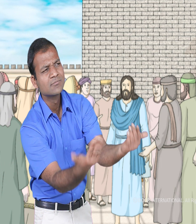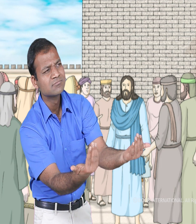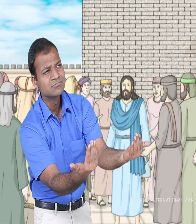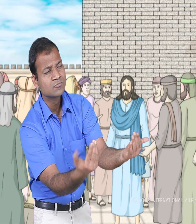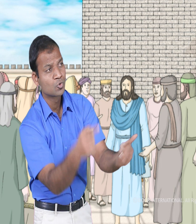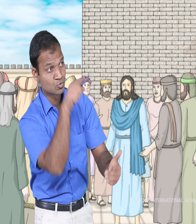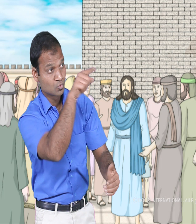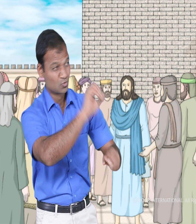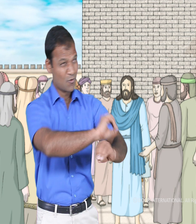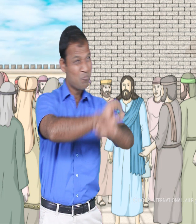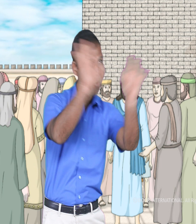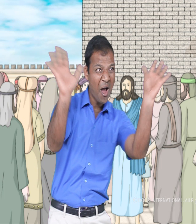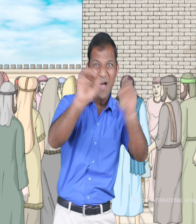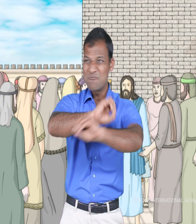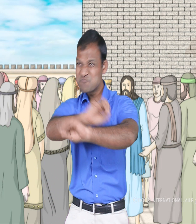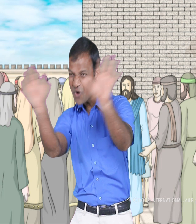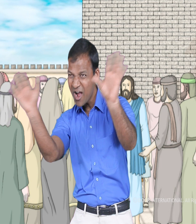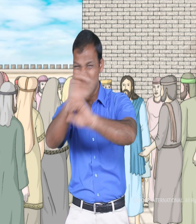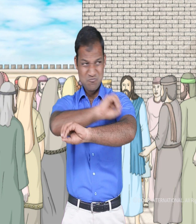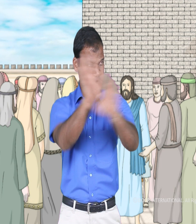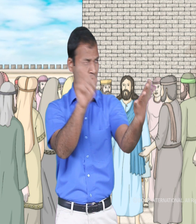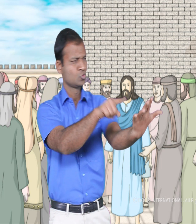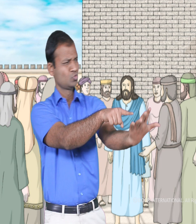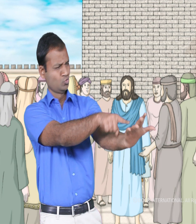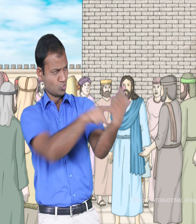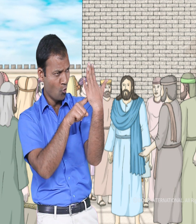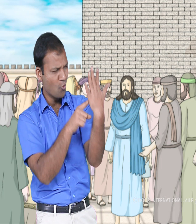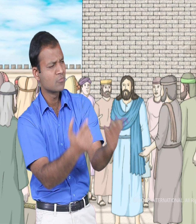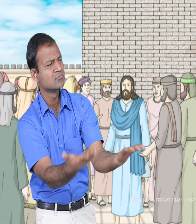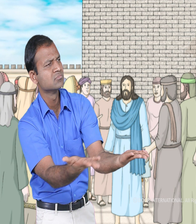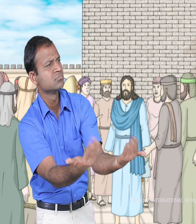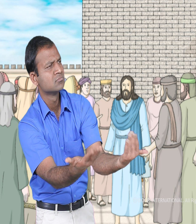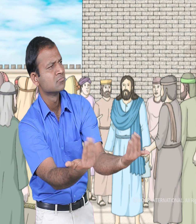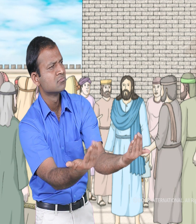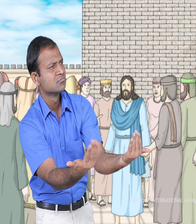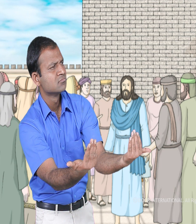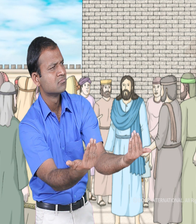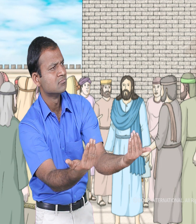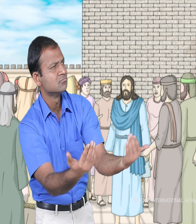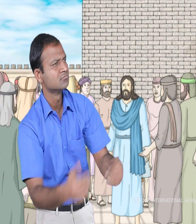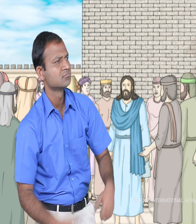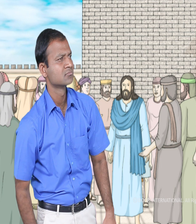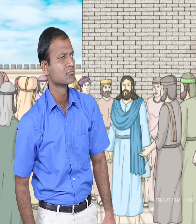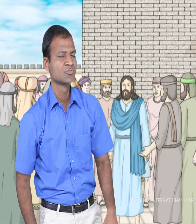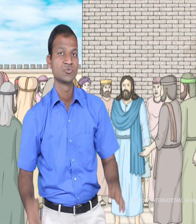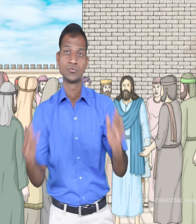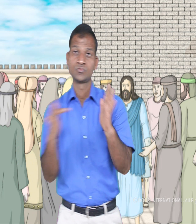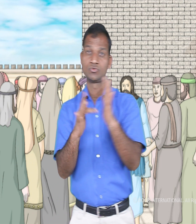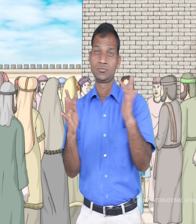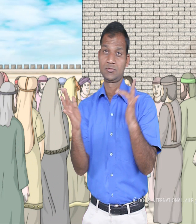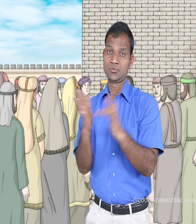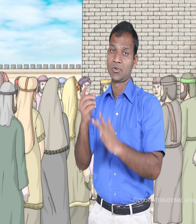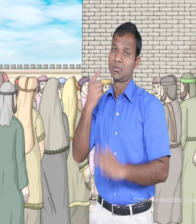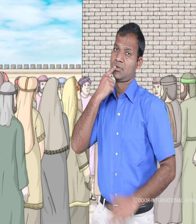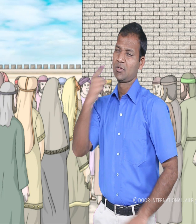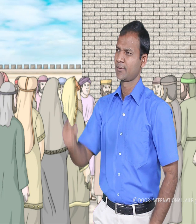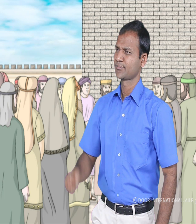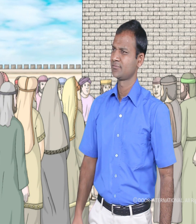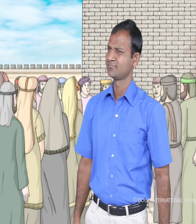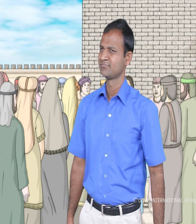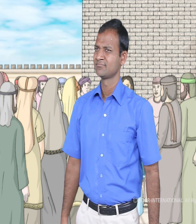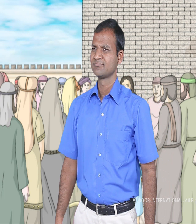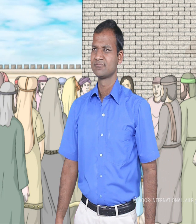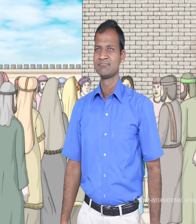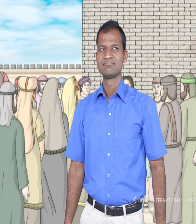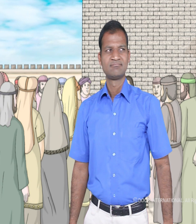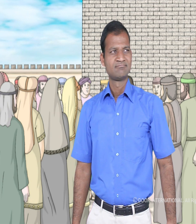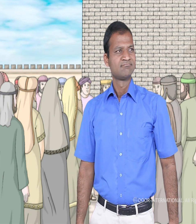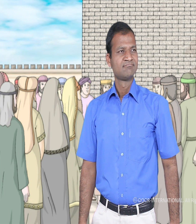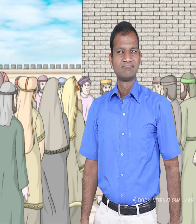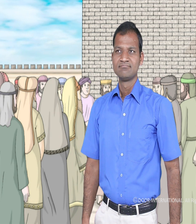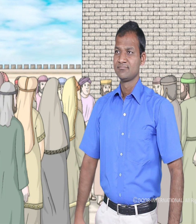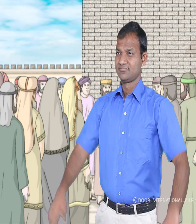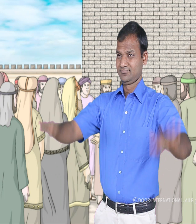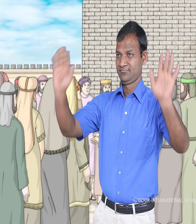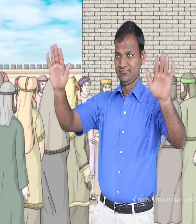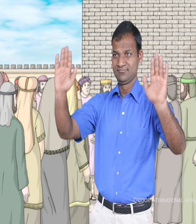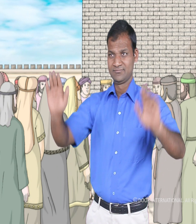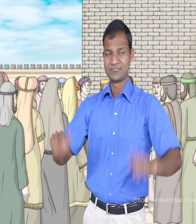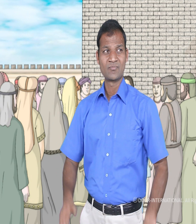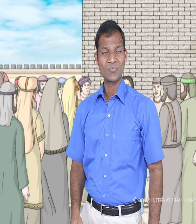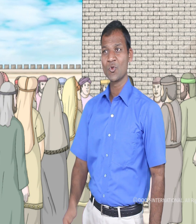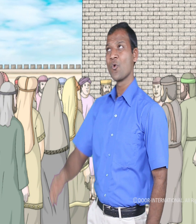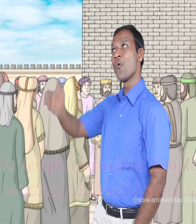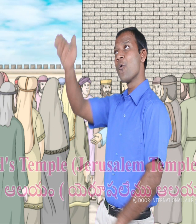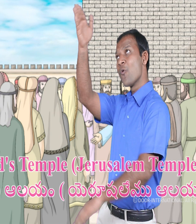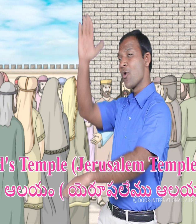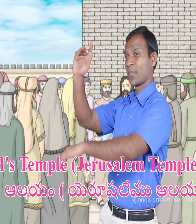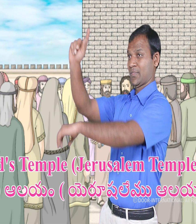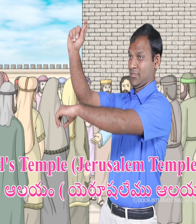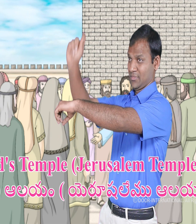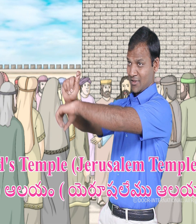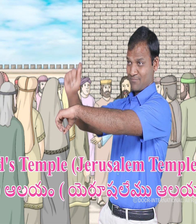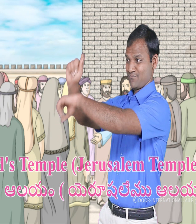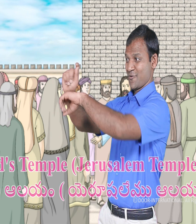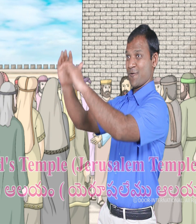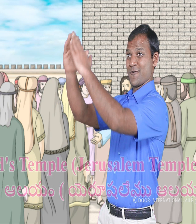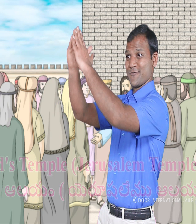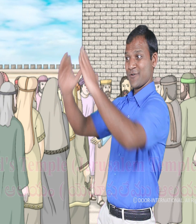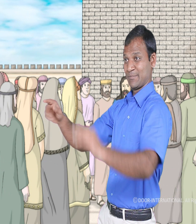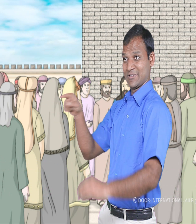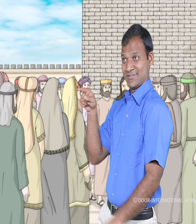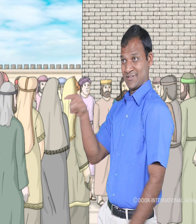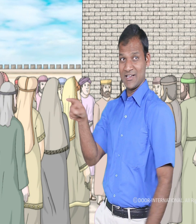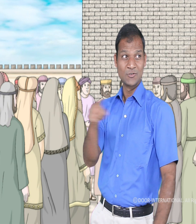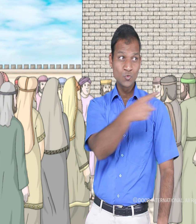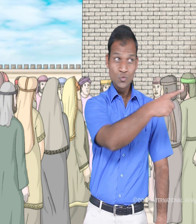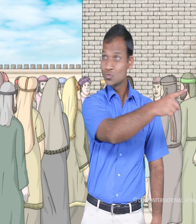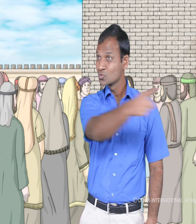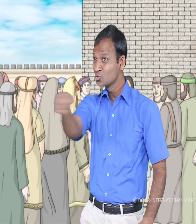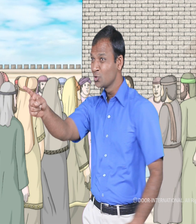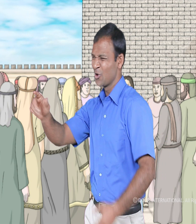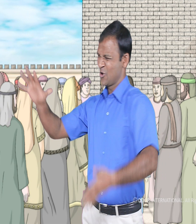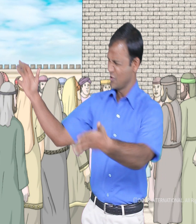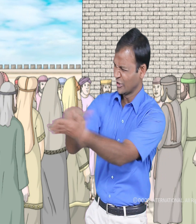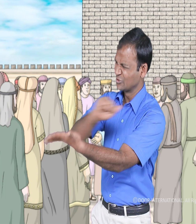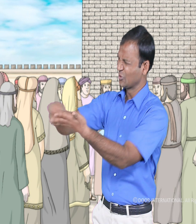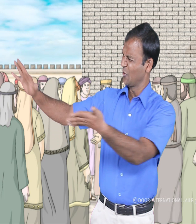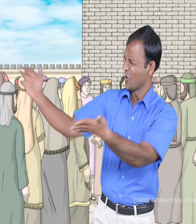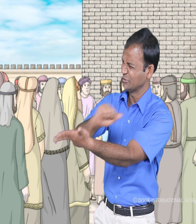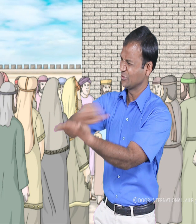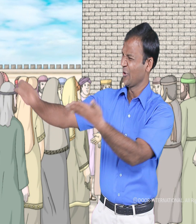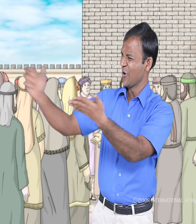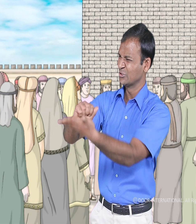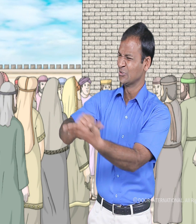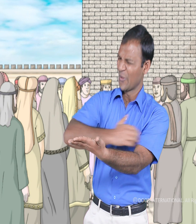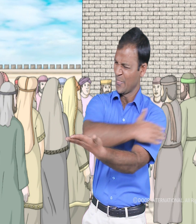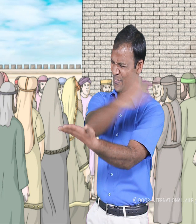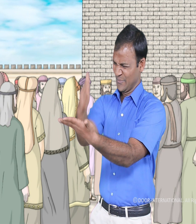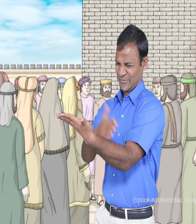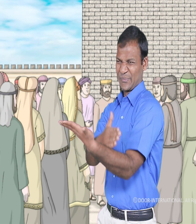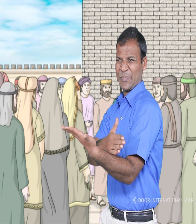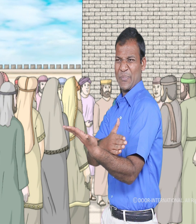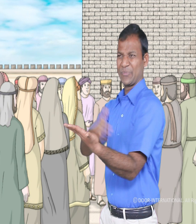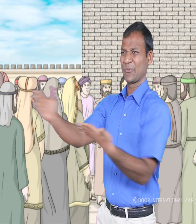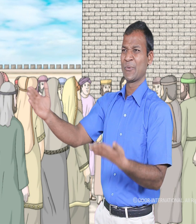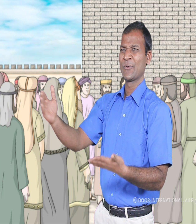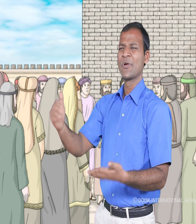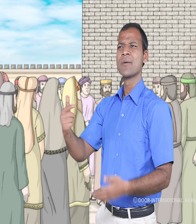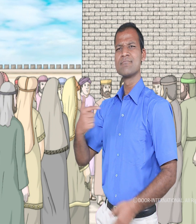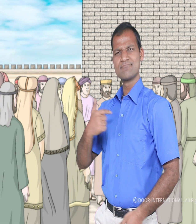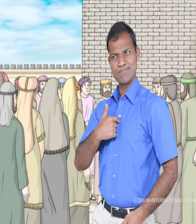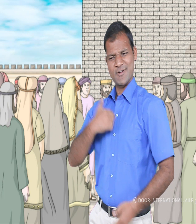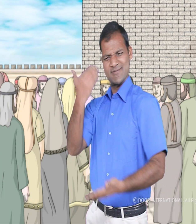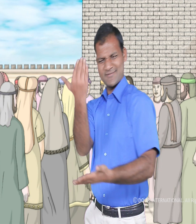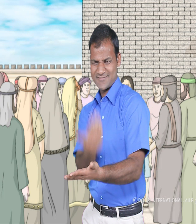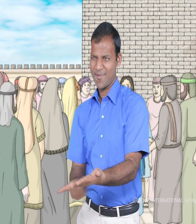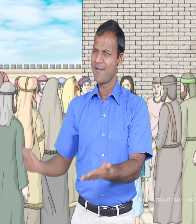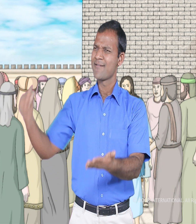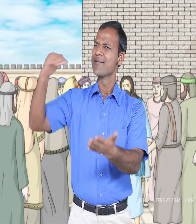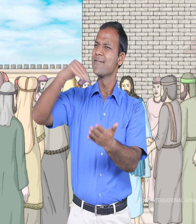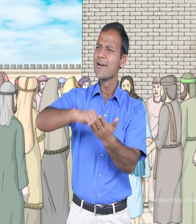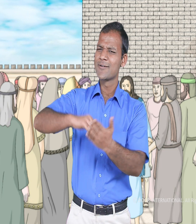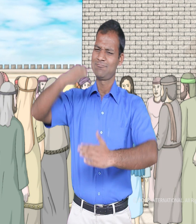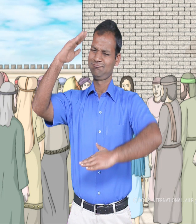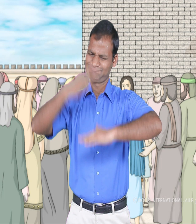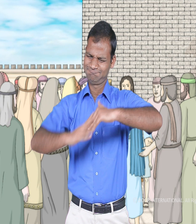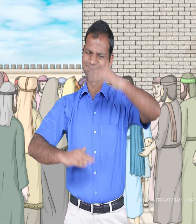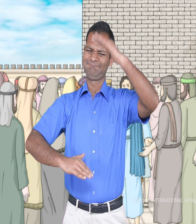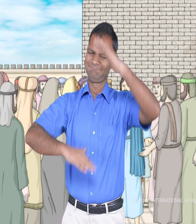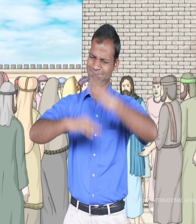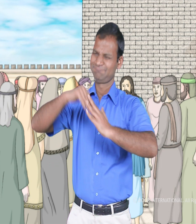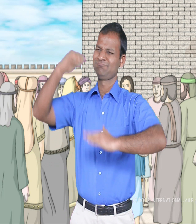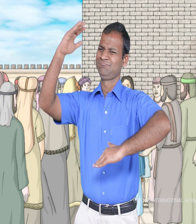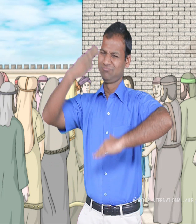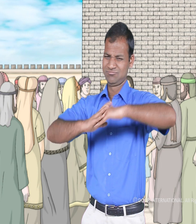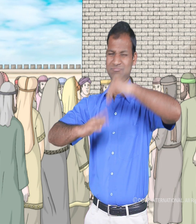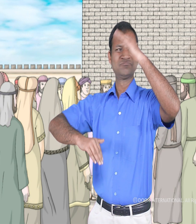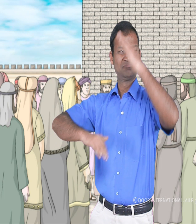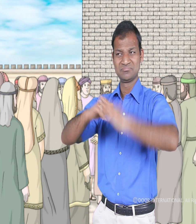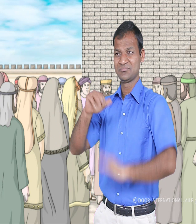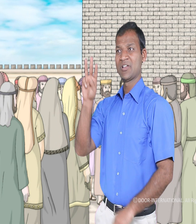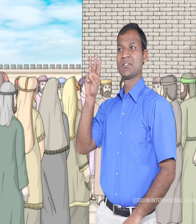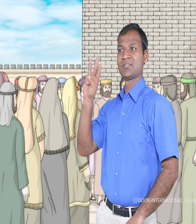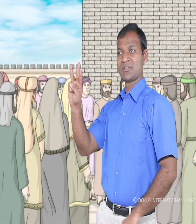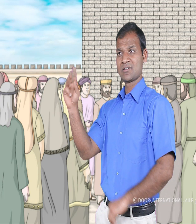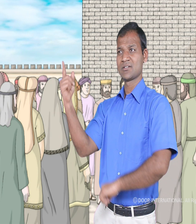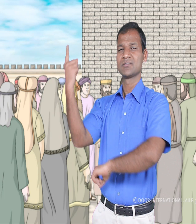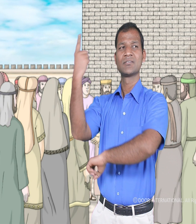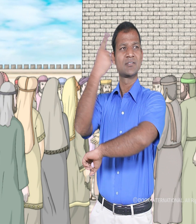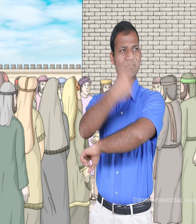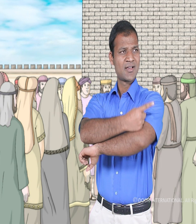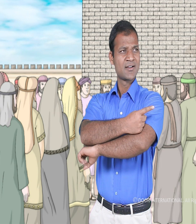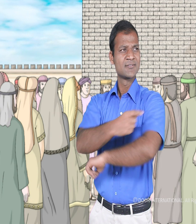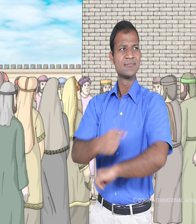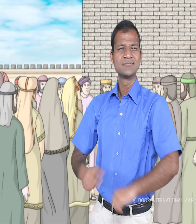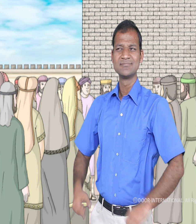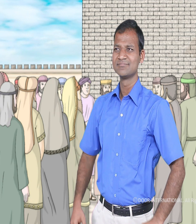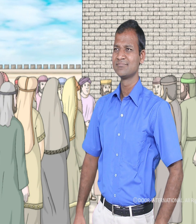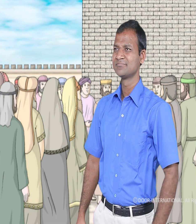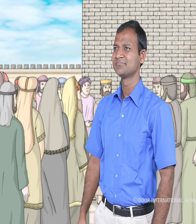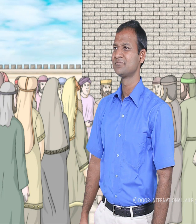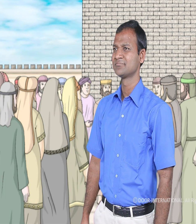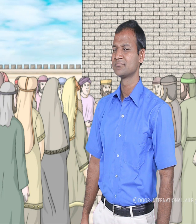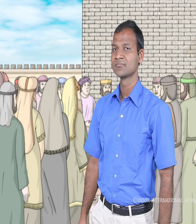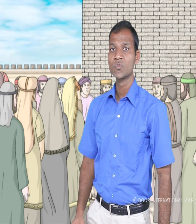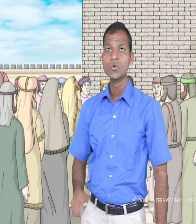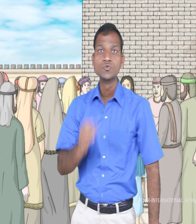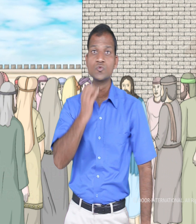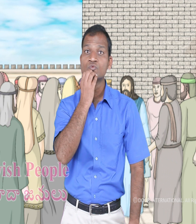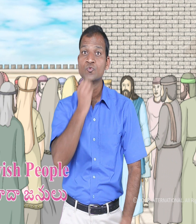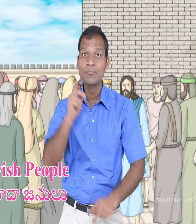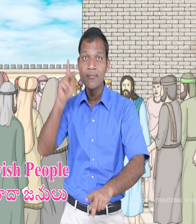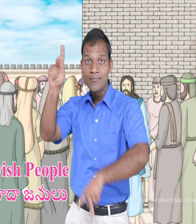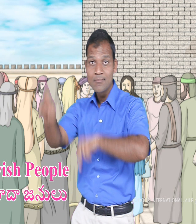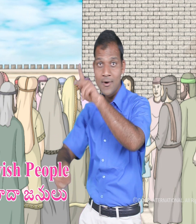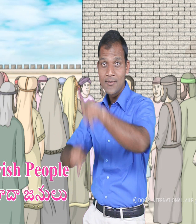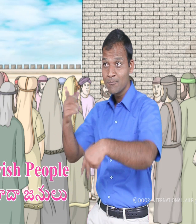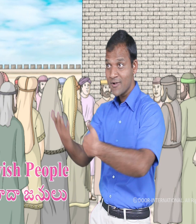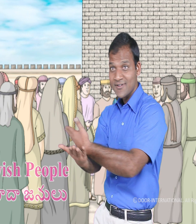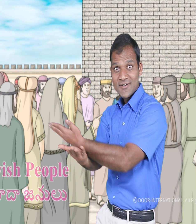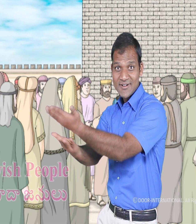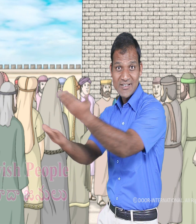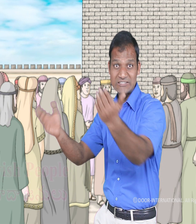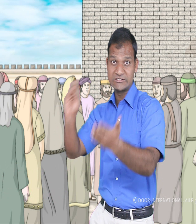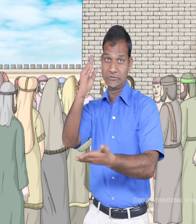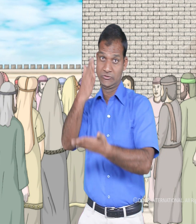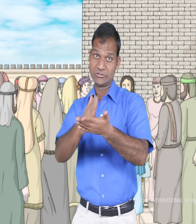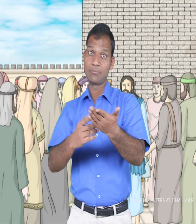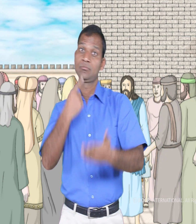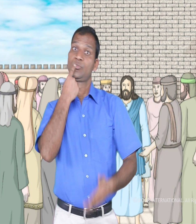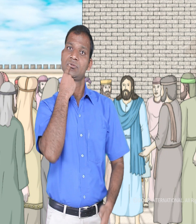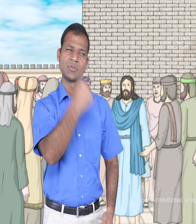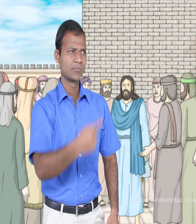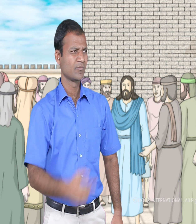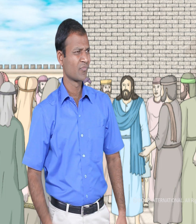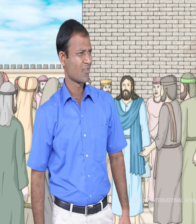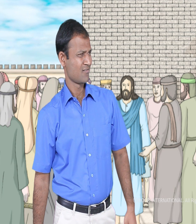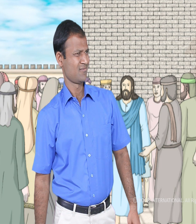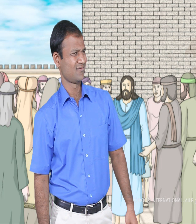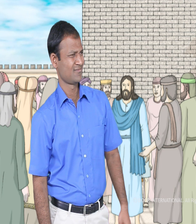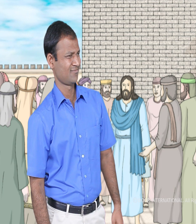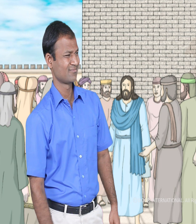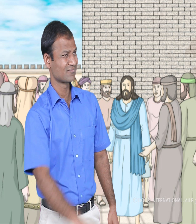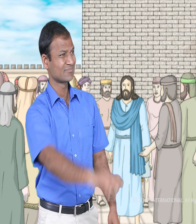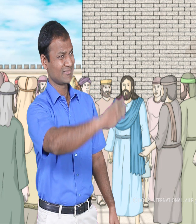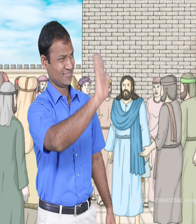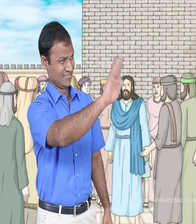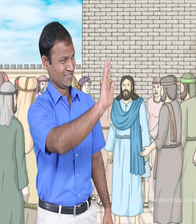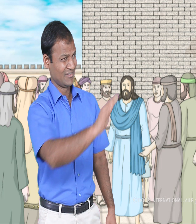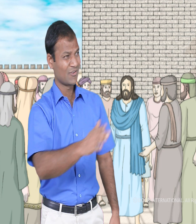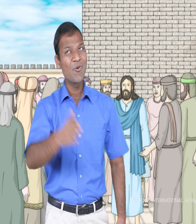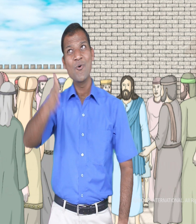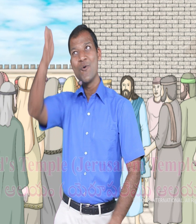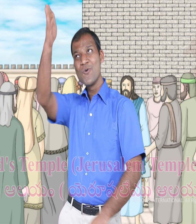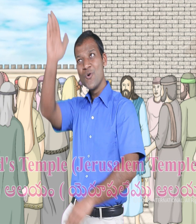Jesus answered, “Destroy this temple, and in three days I will raise it up again.”